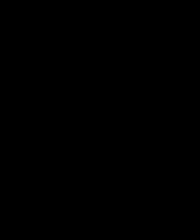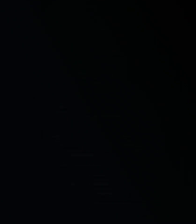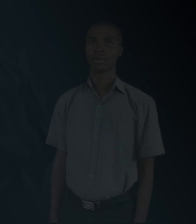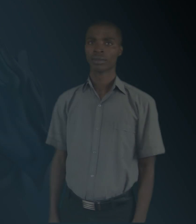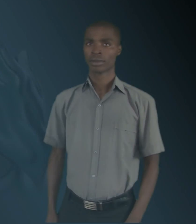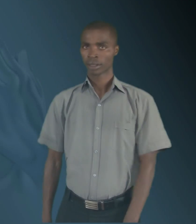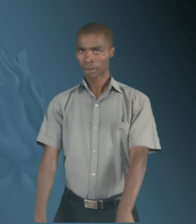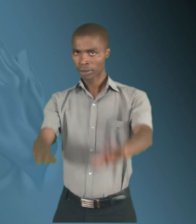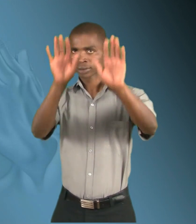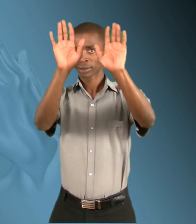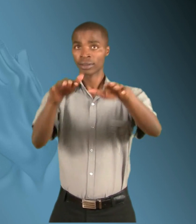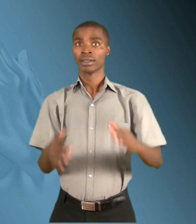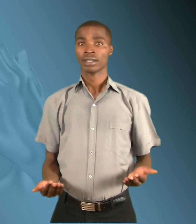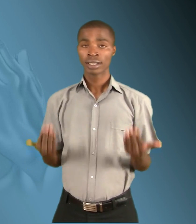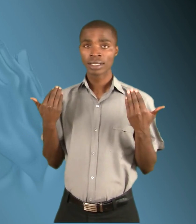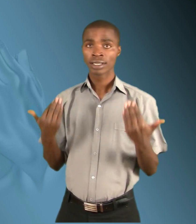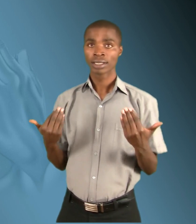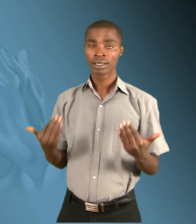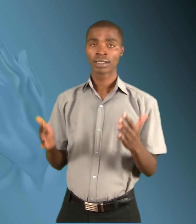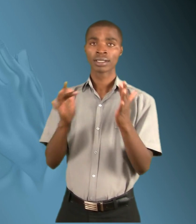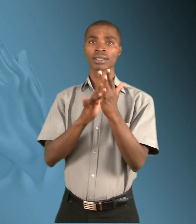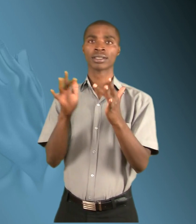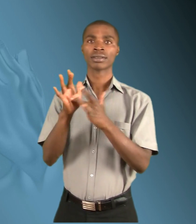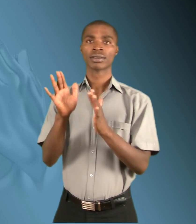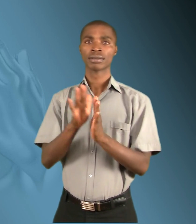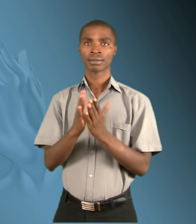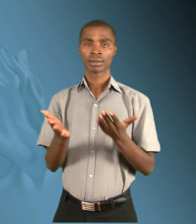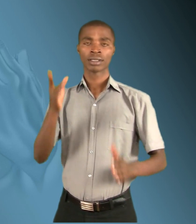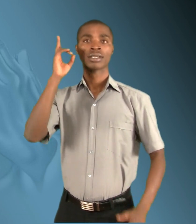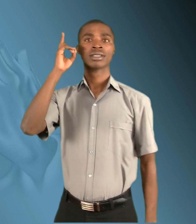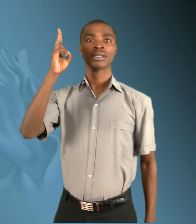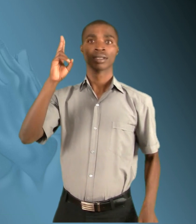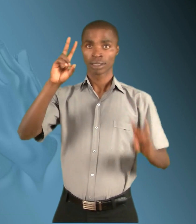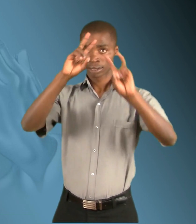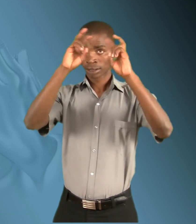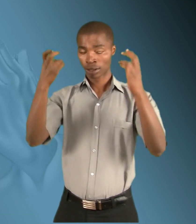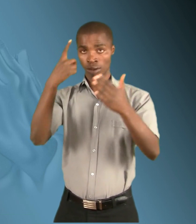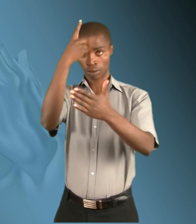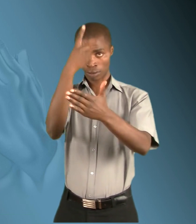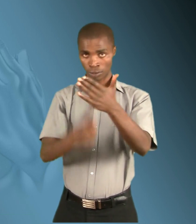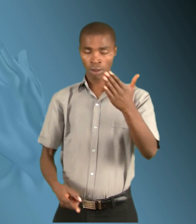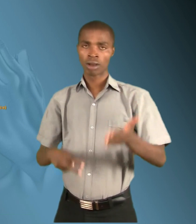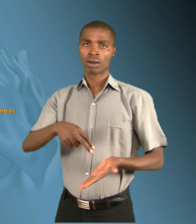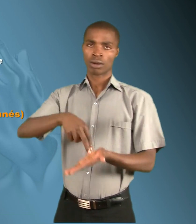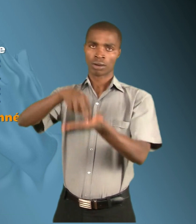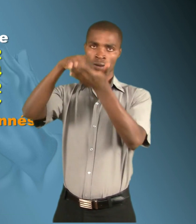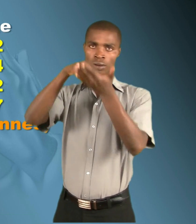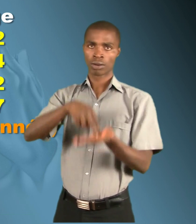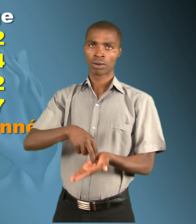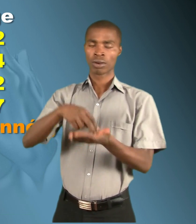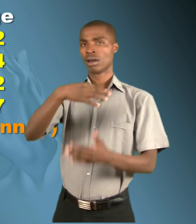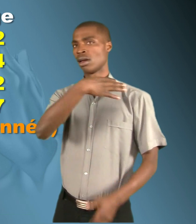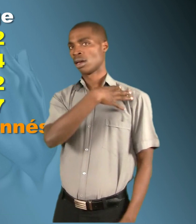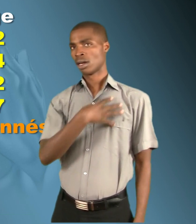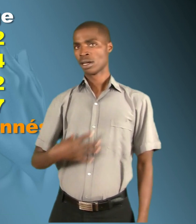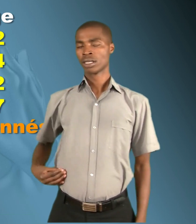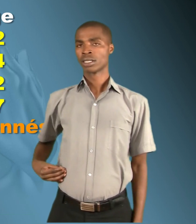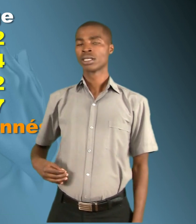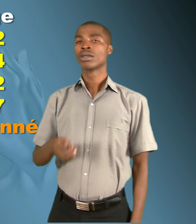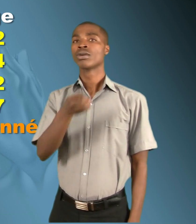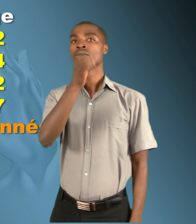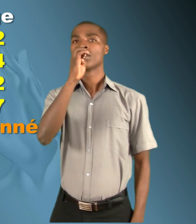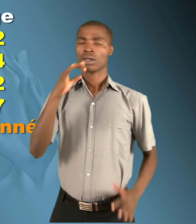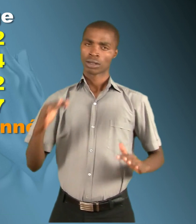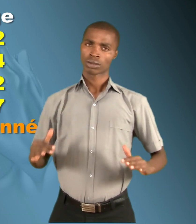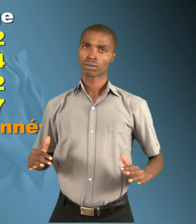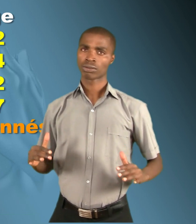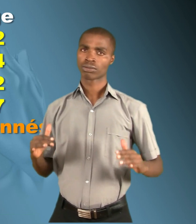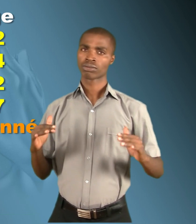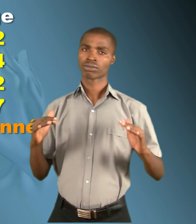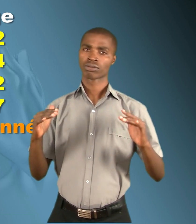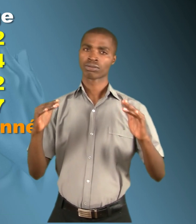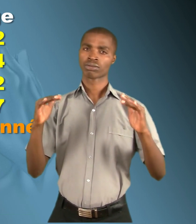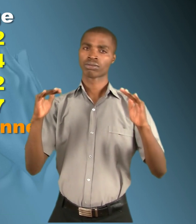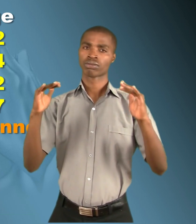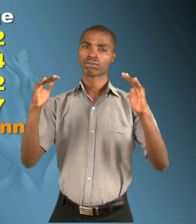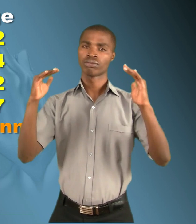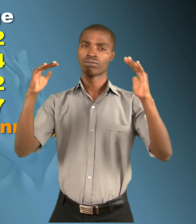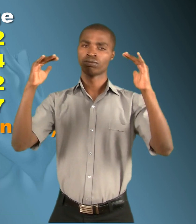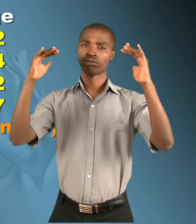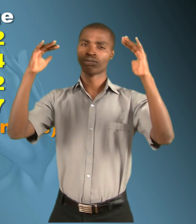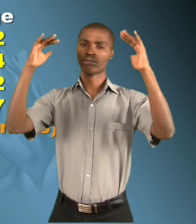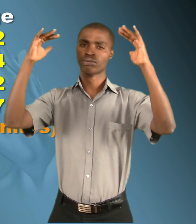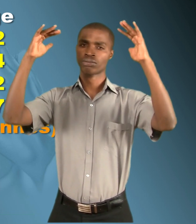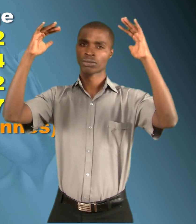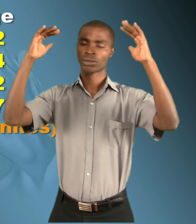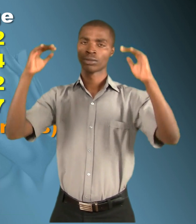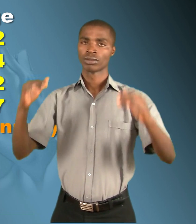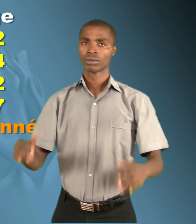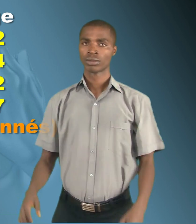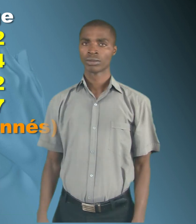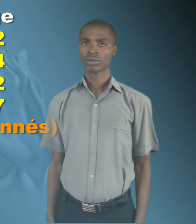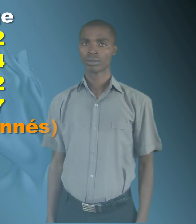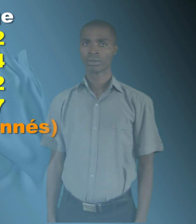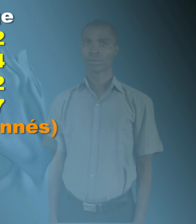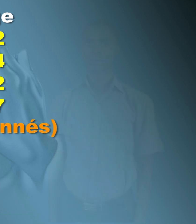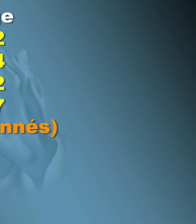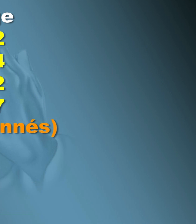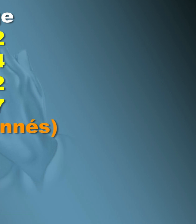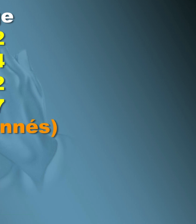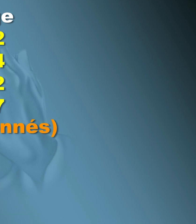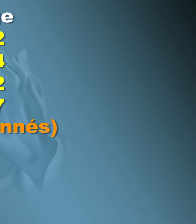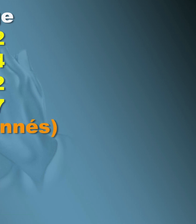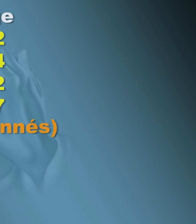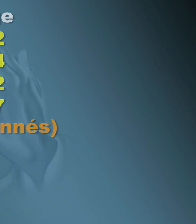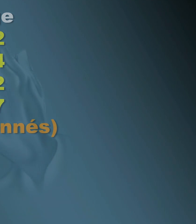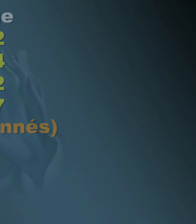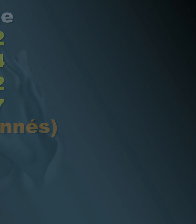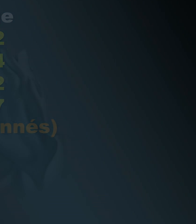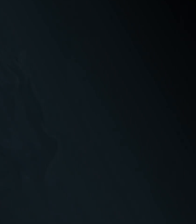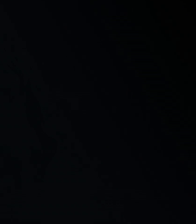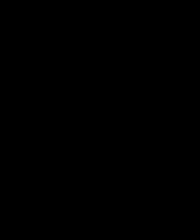Noah and the flood